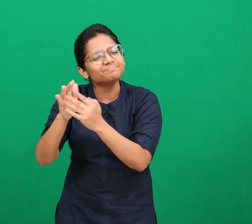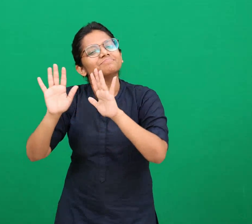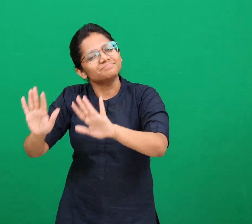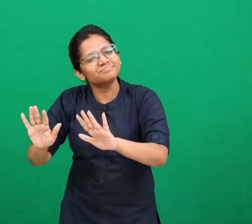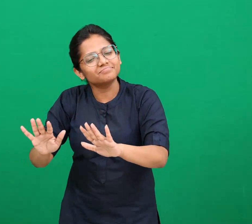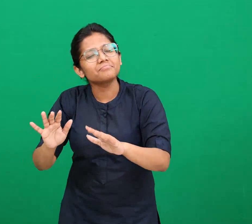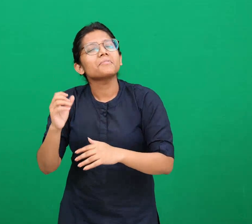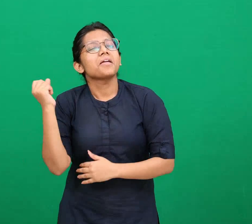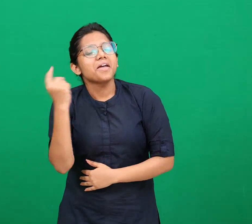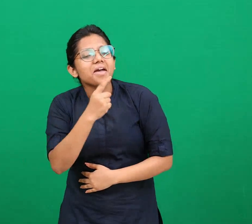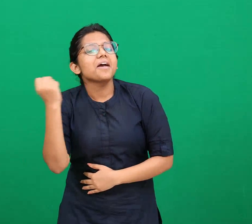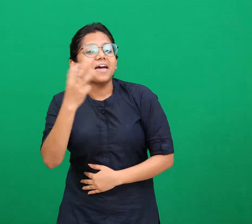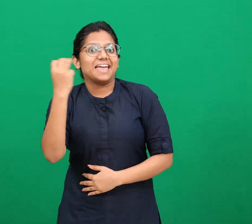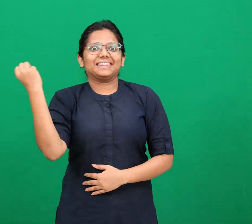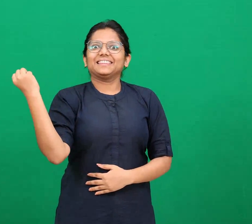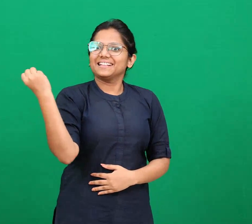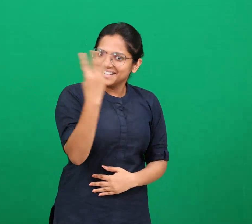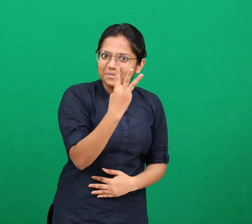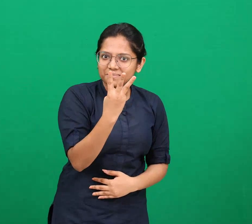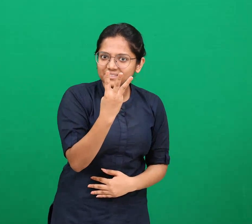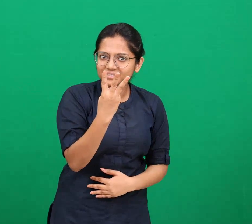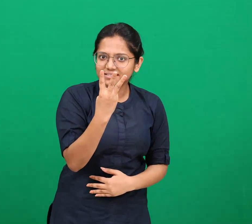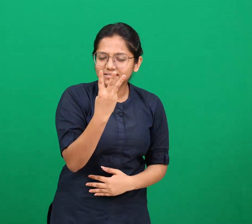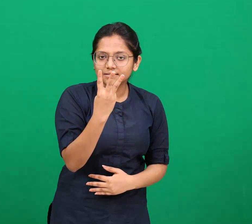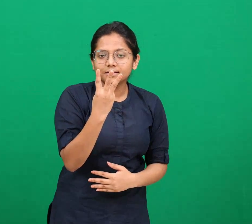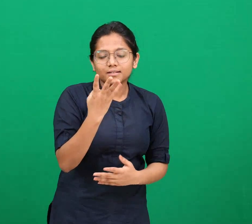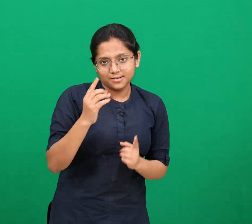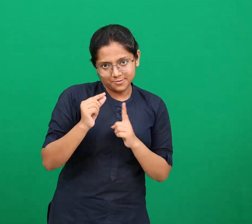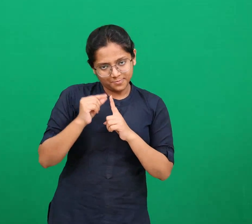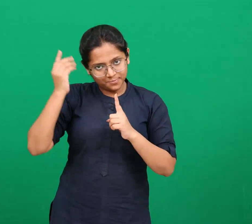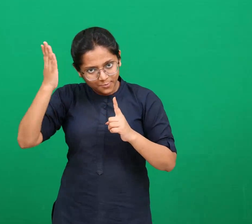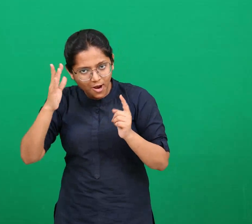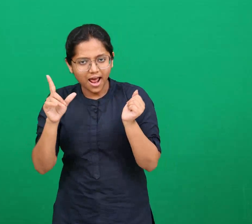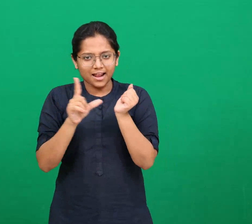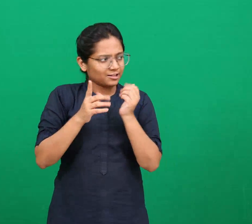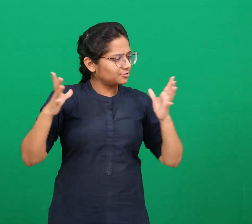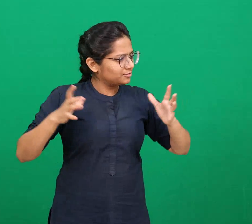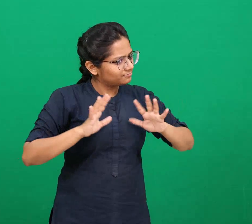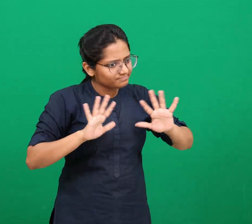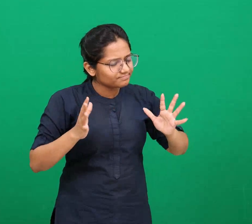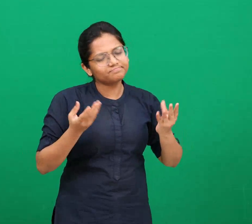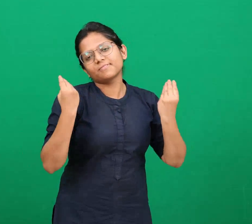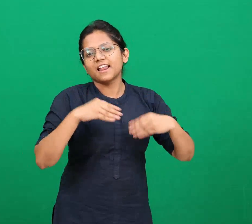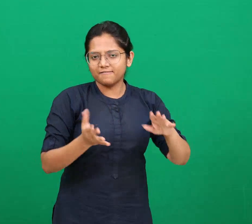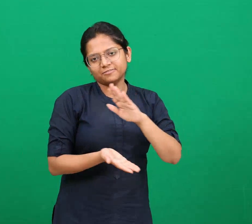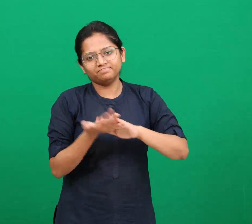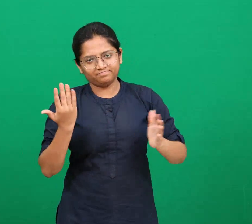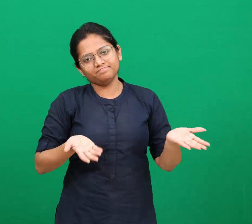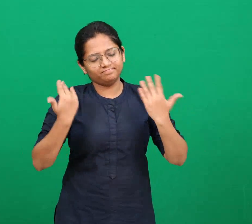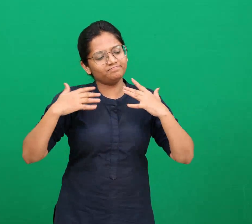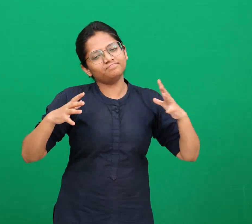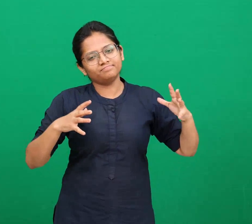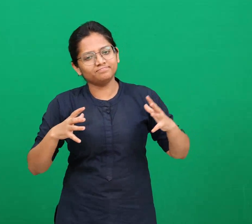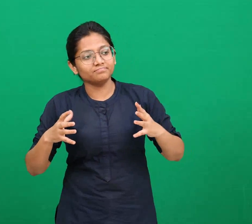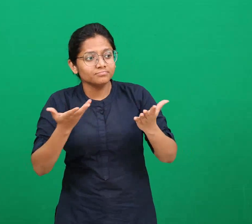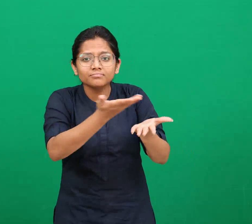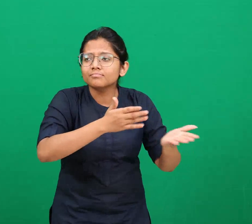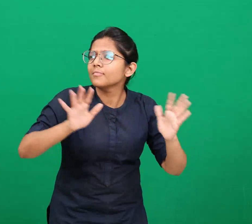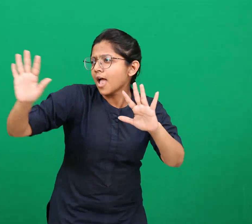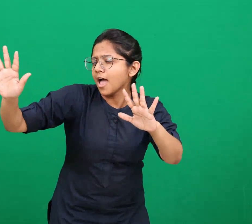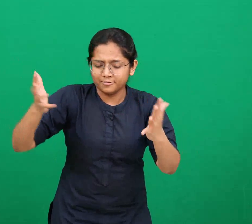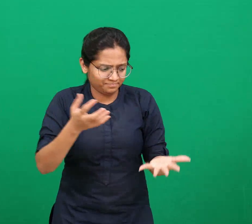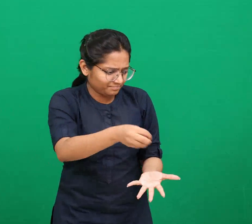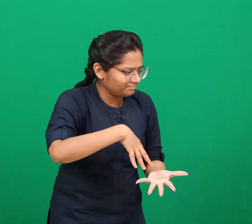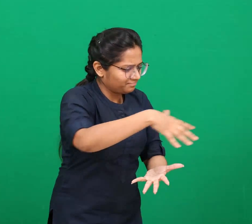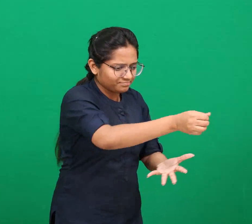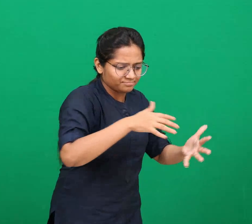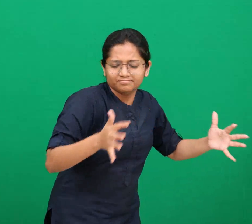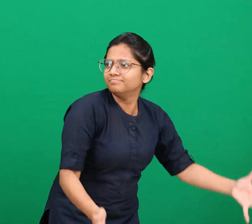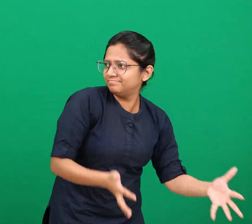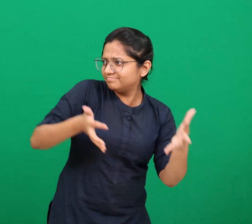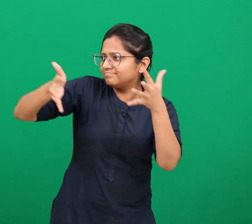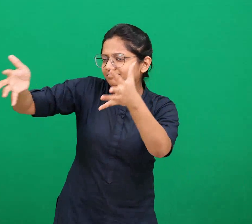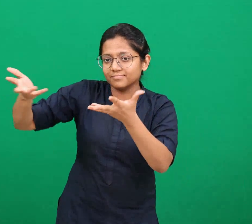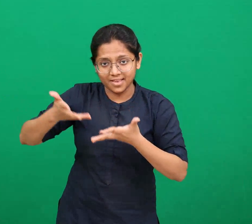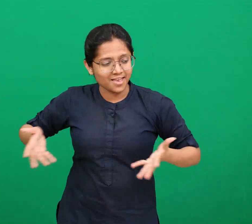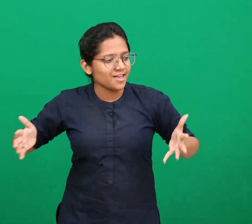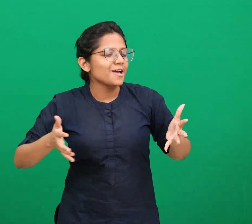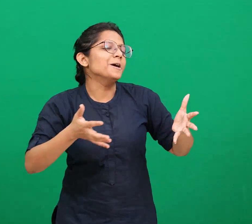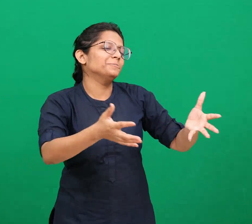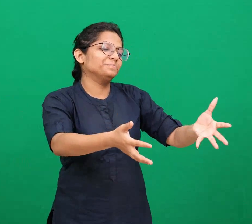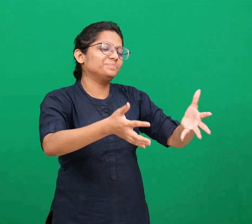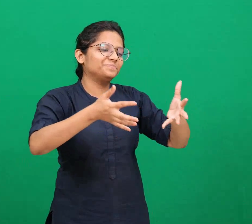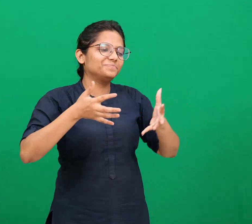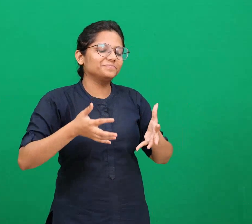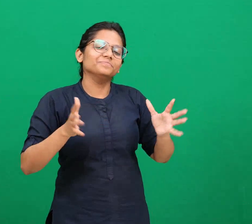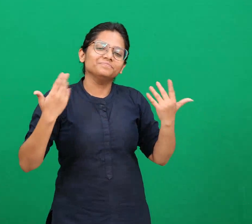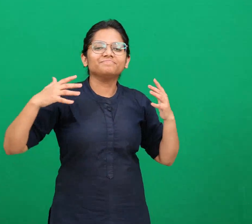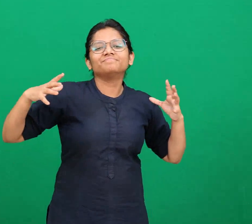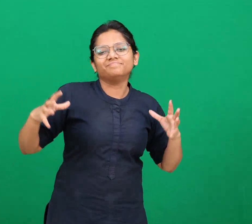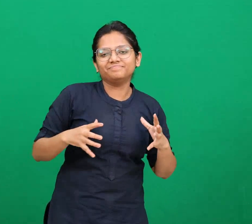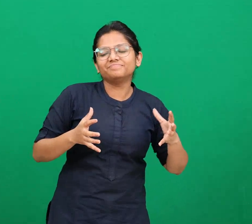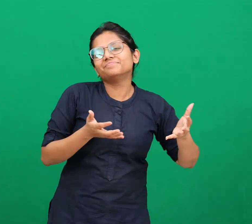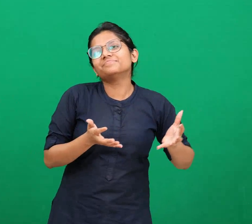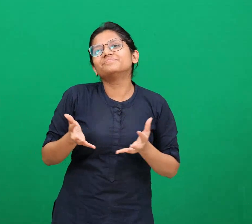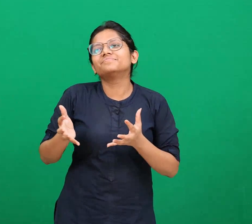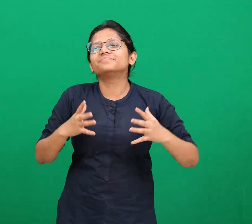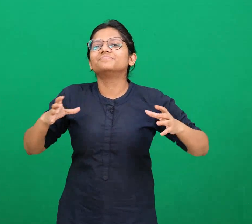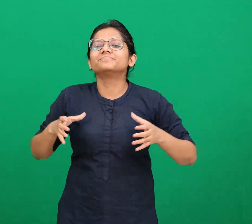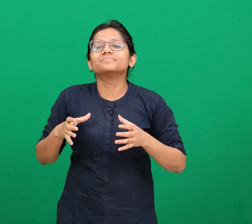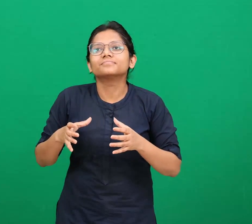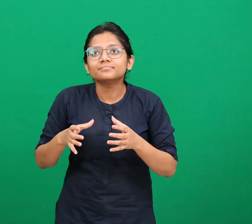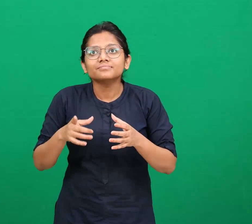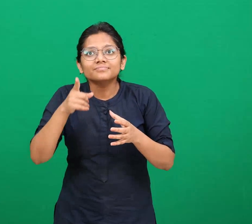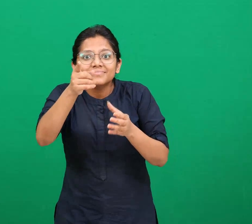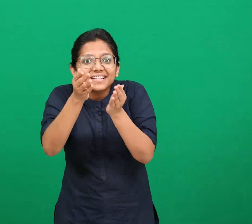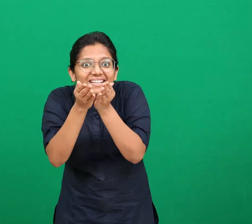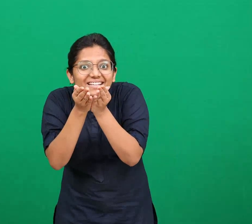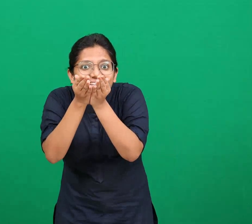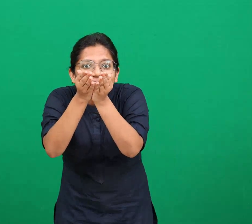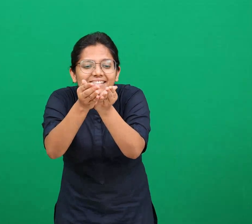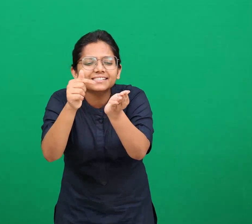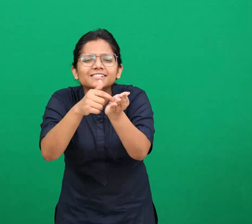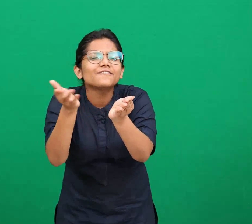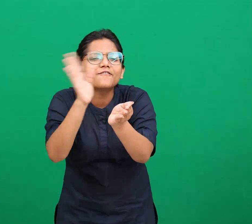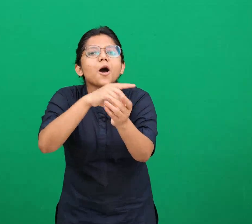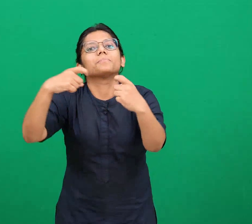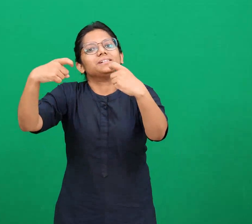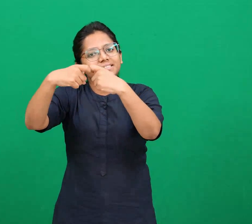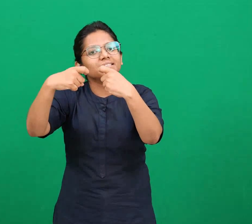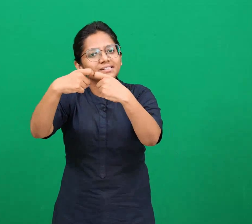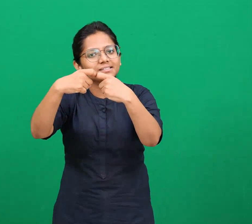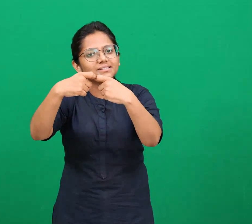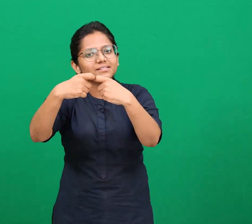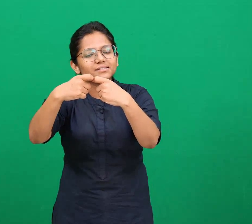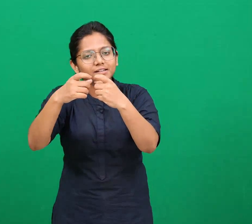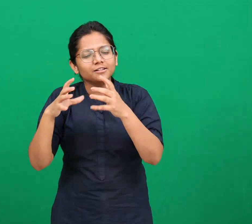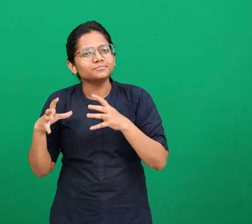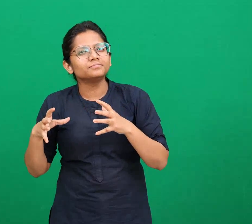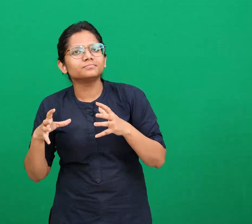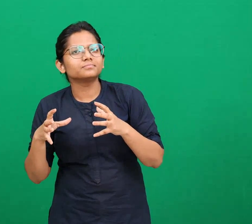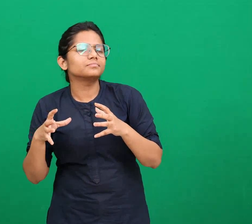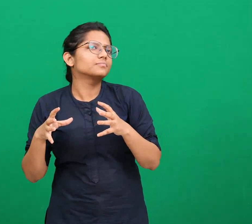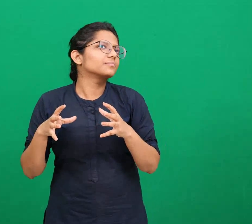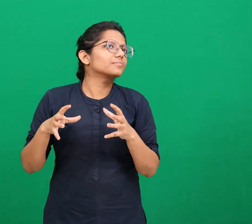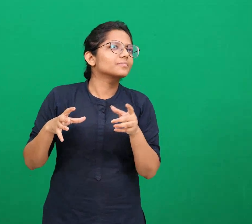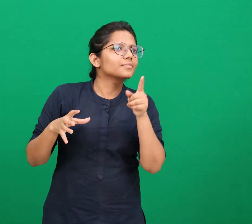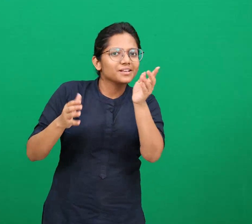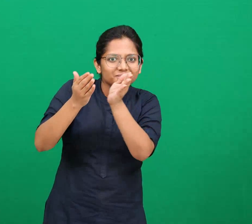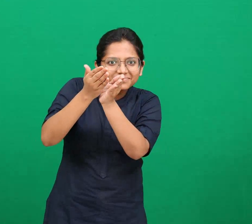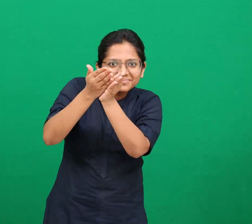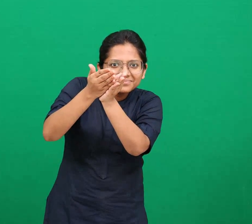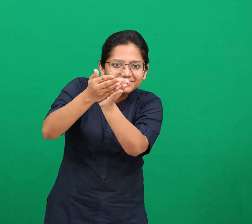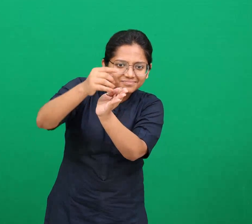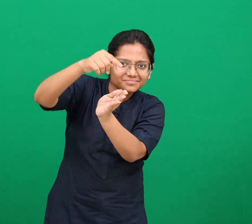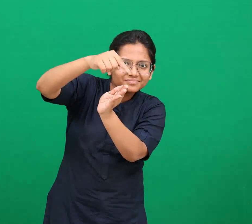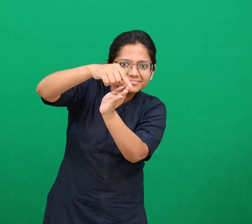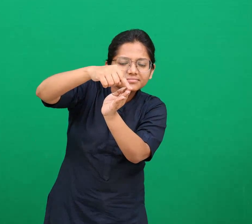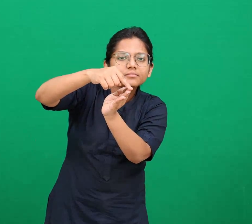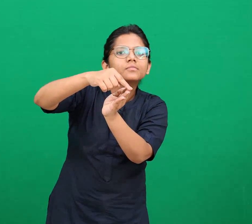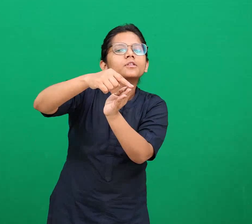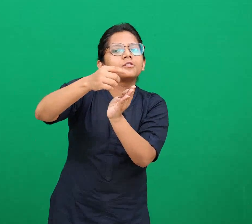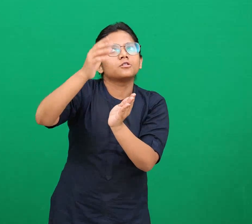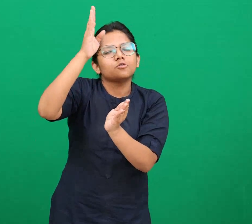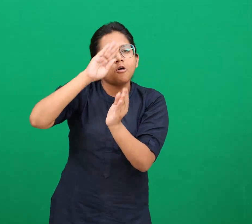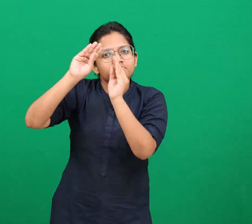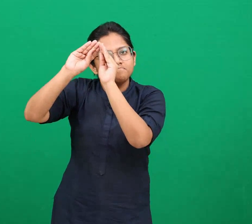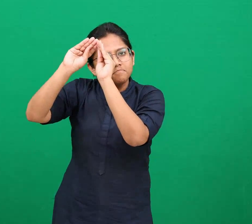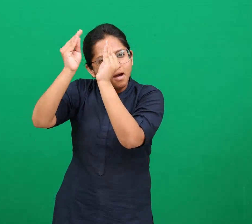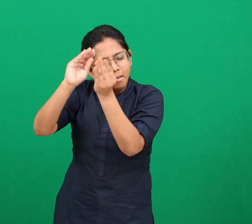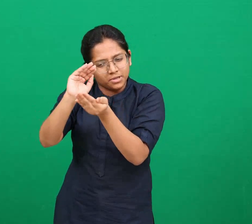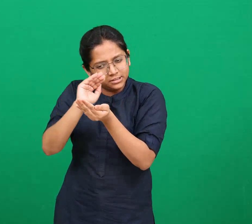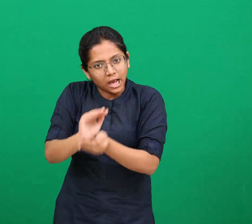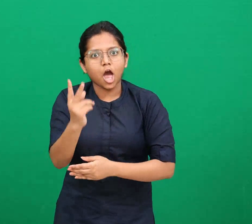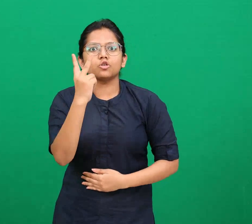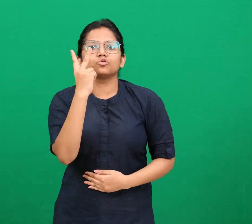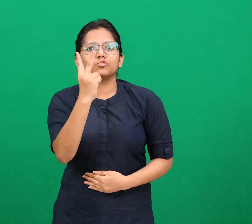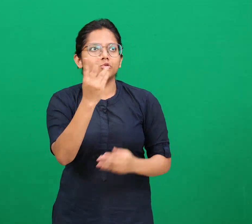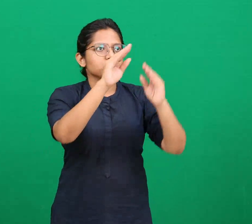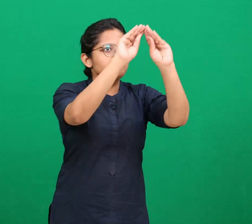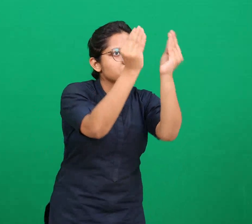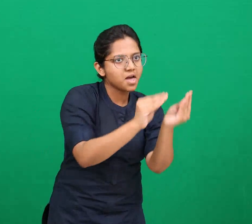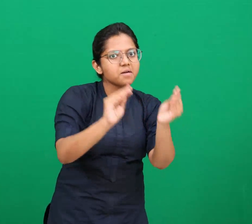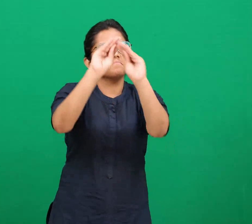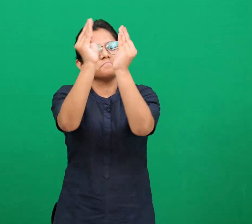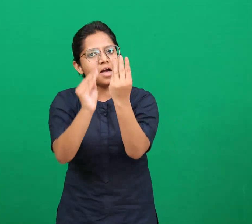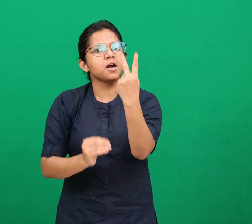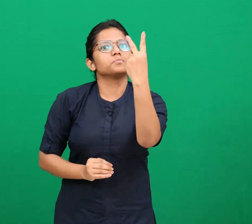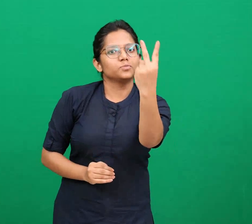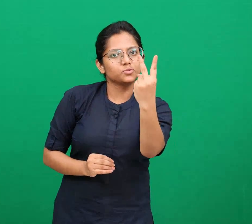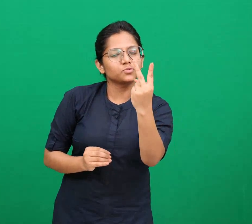The islanders honored us in many ways and supplied our needs when we were ready to sail.